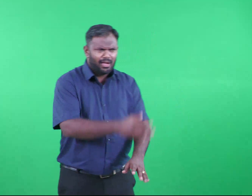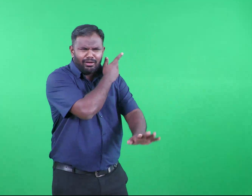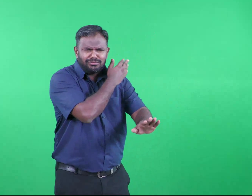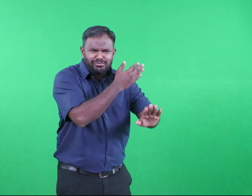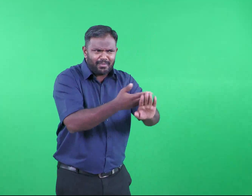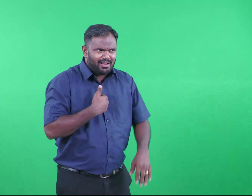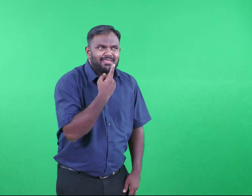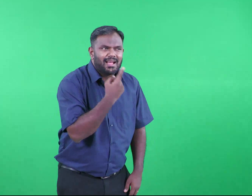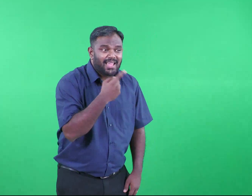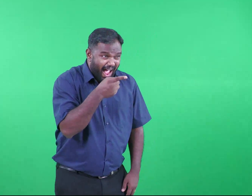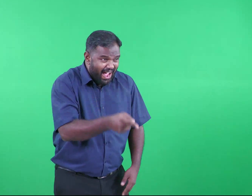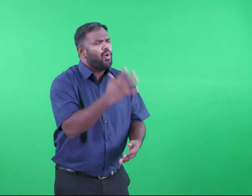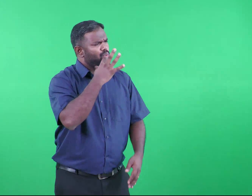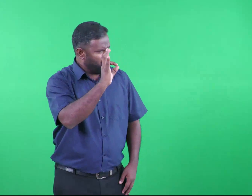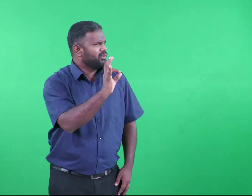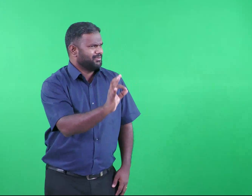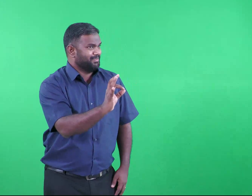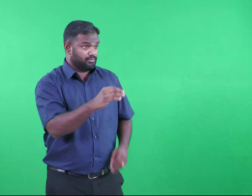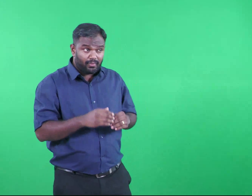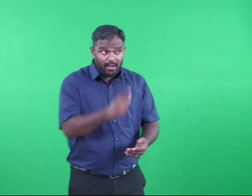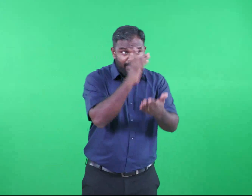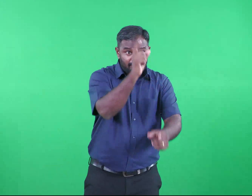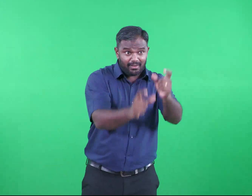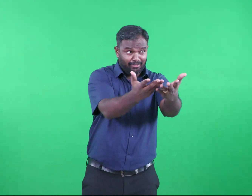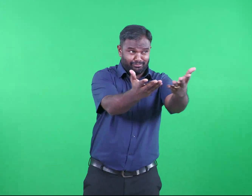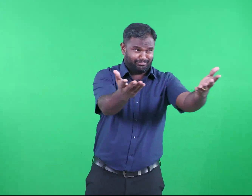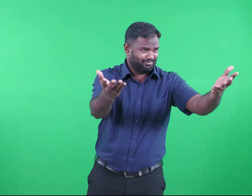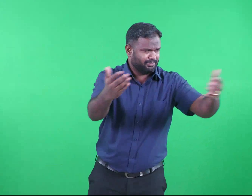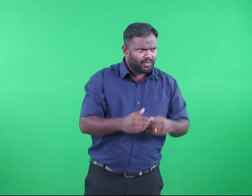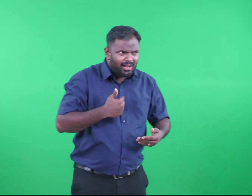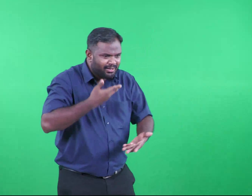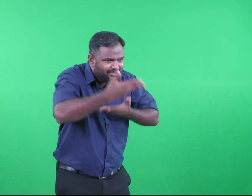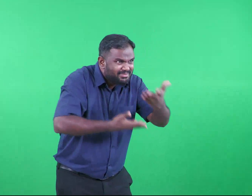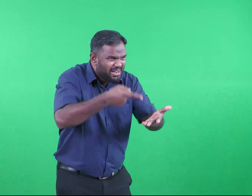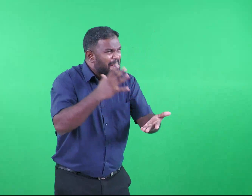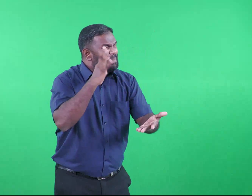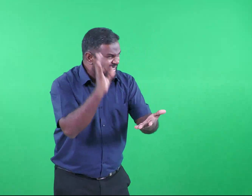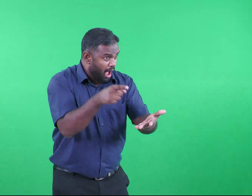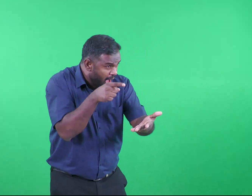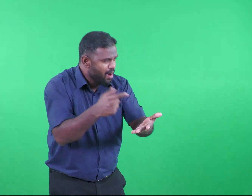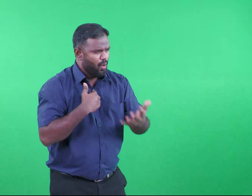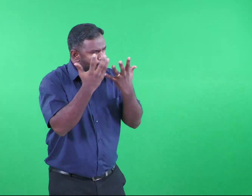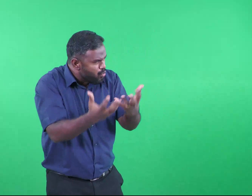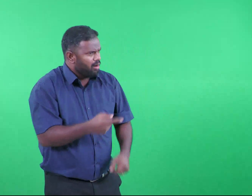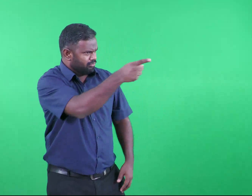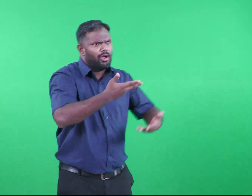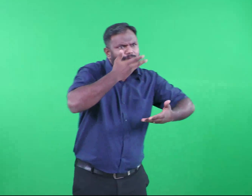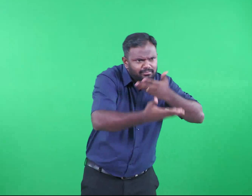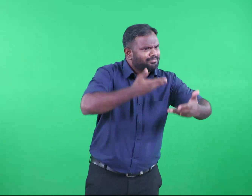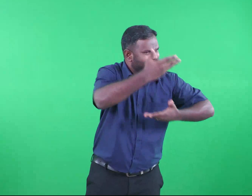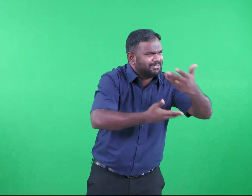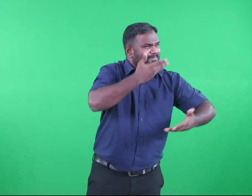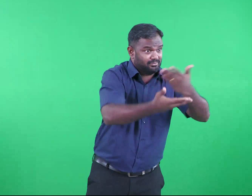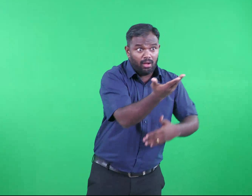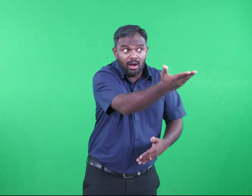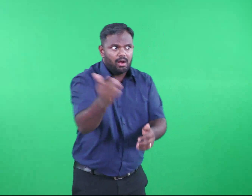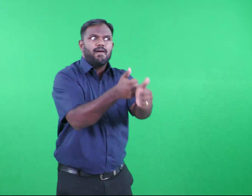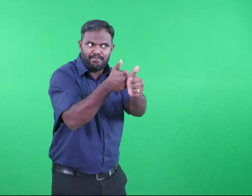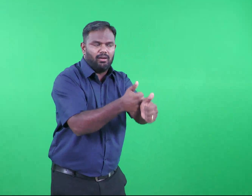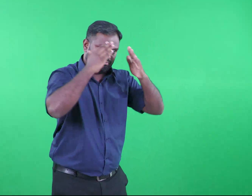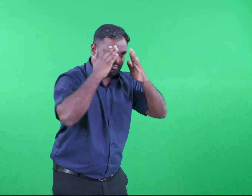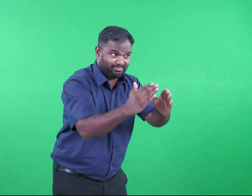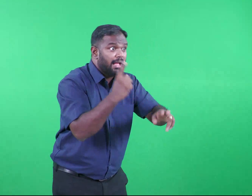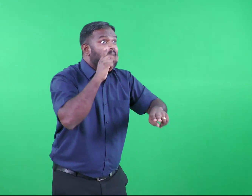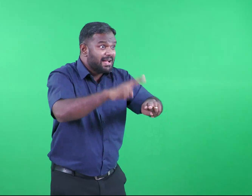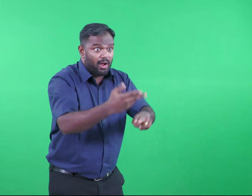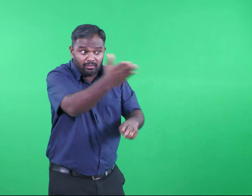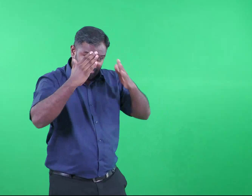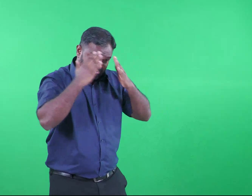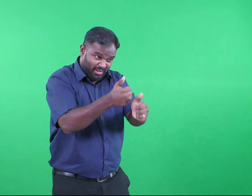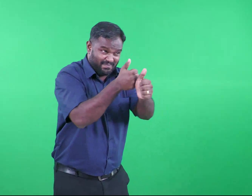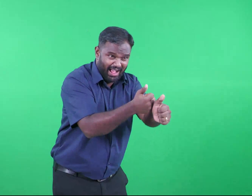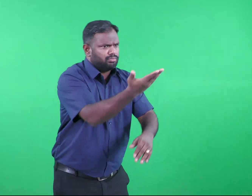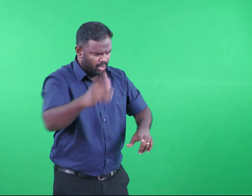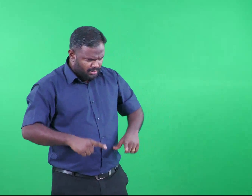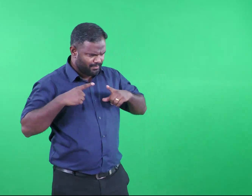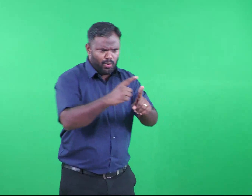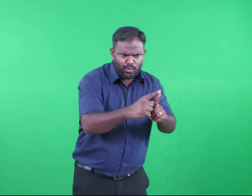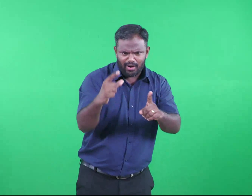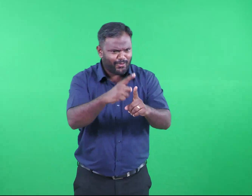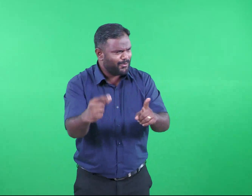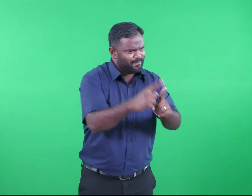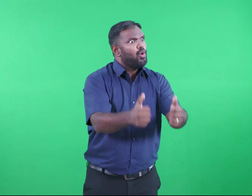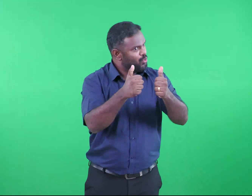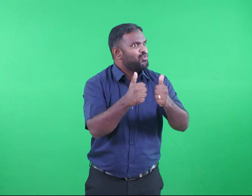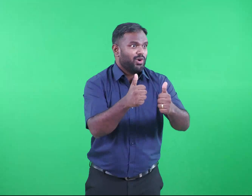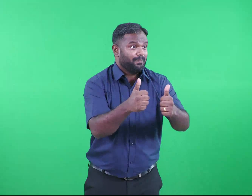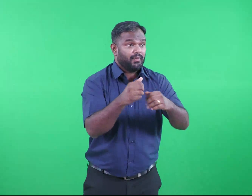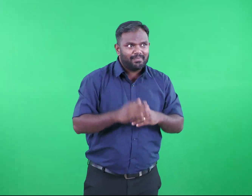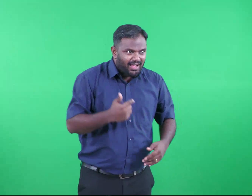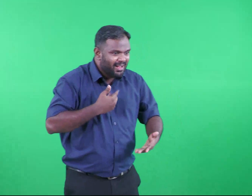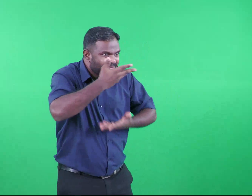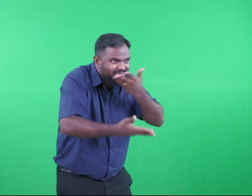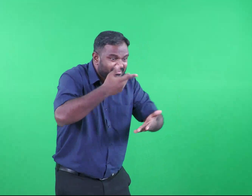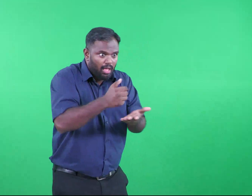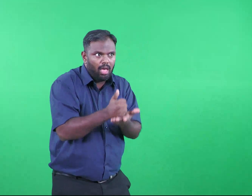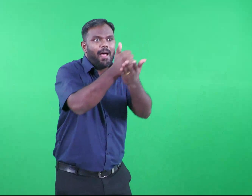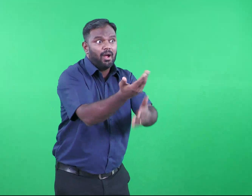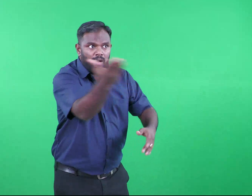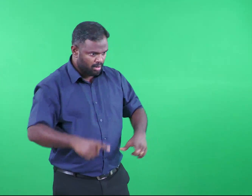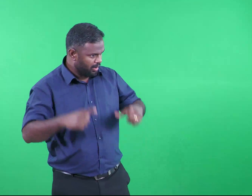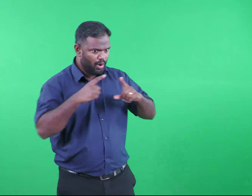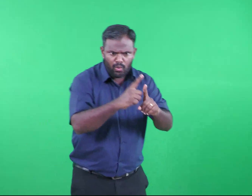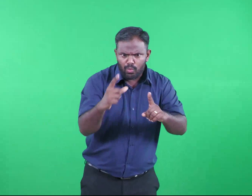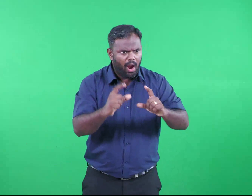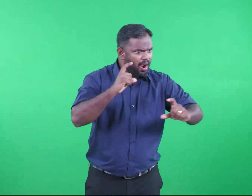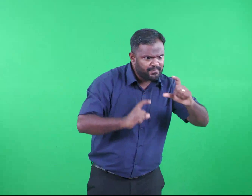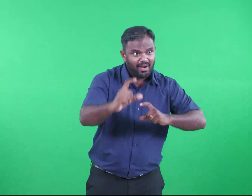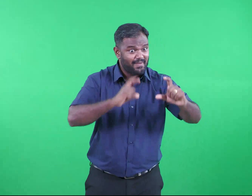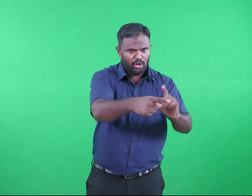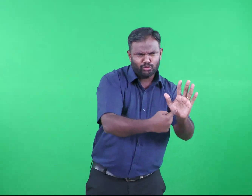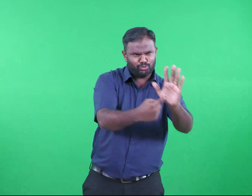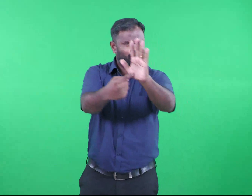And I want you to emphasize these things, so that those who have believed God will take care to devote themselves to good deeds.